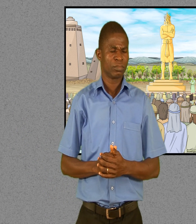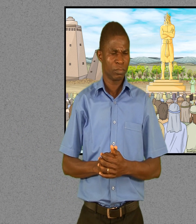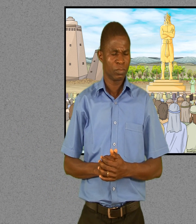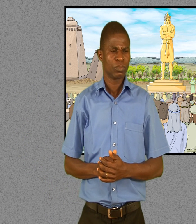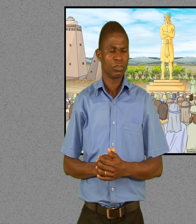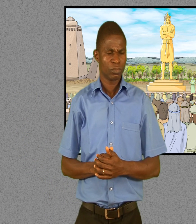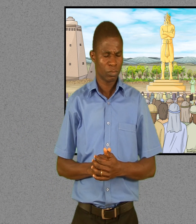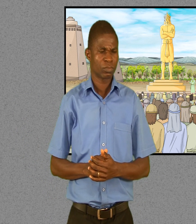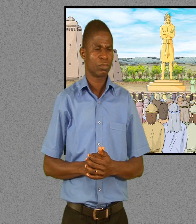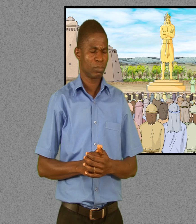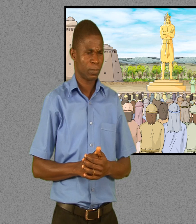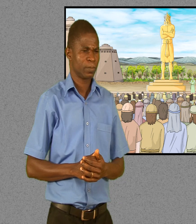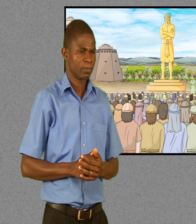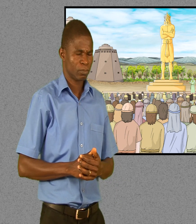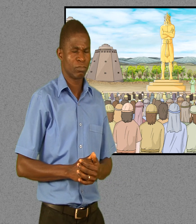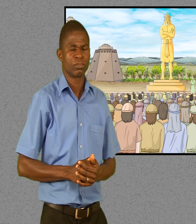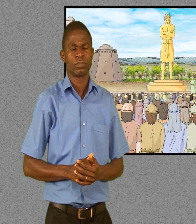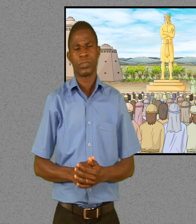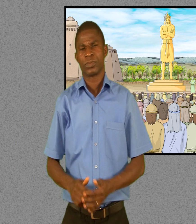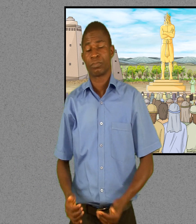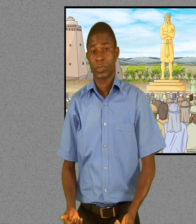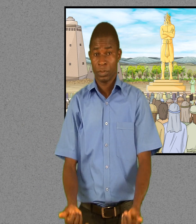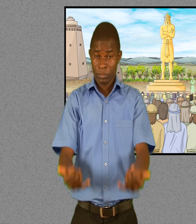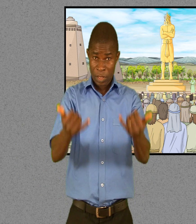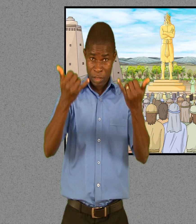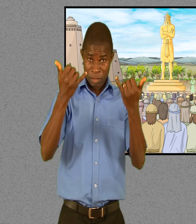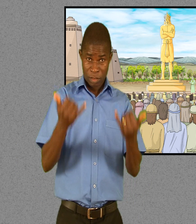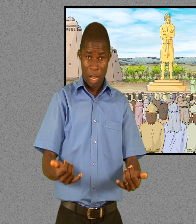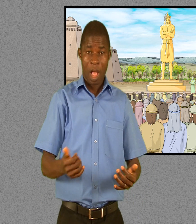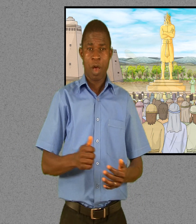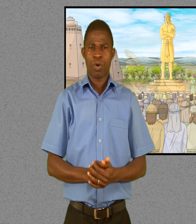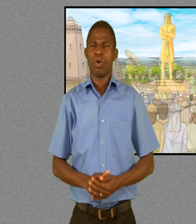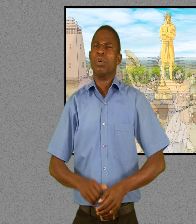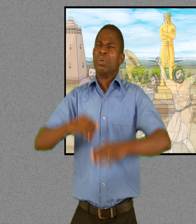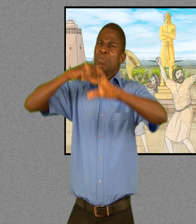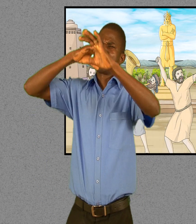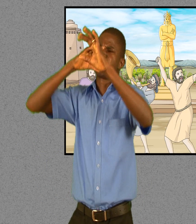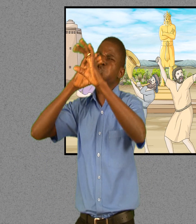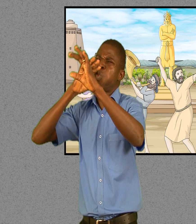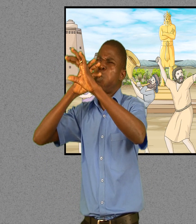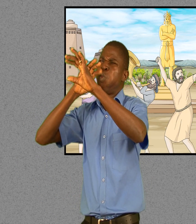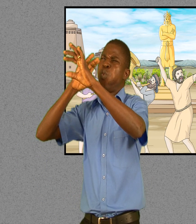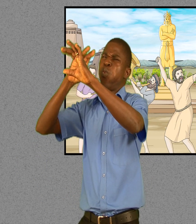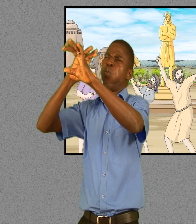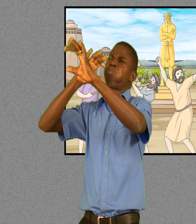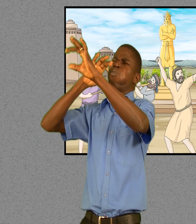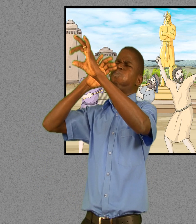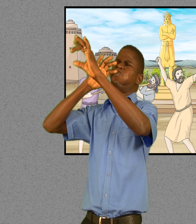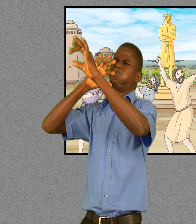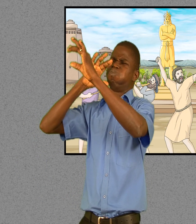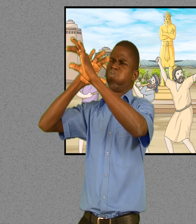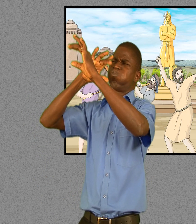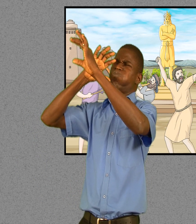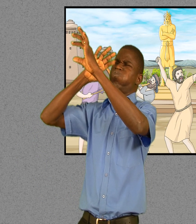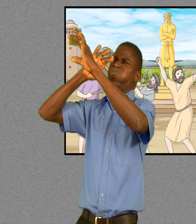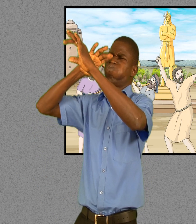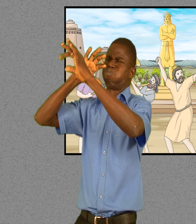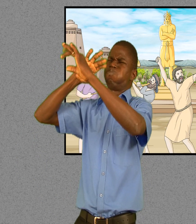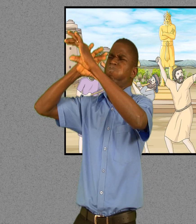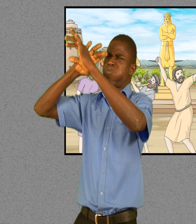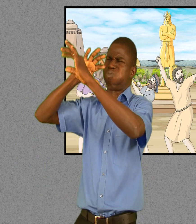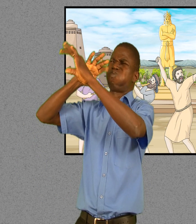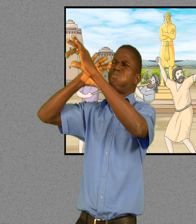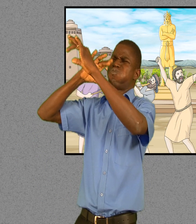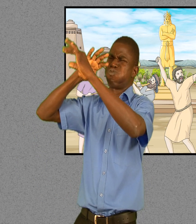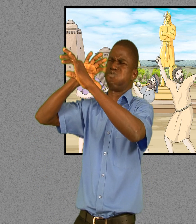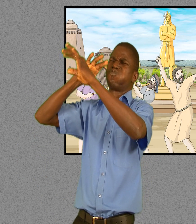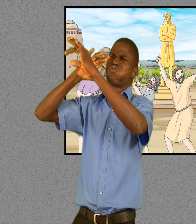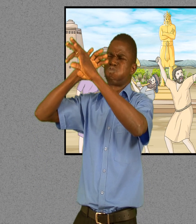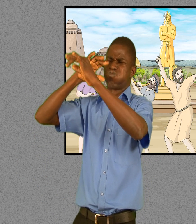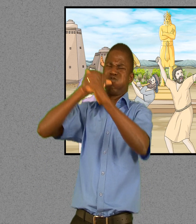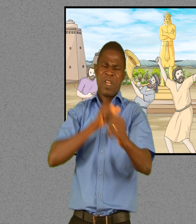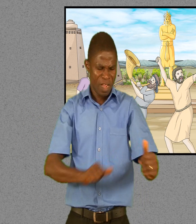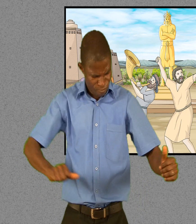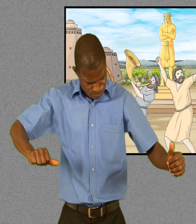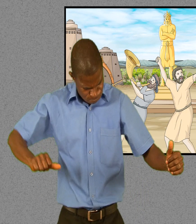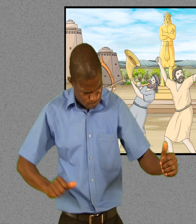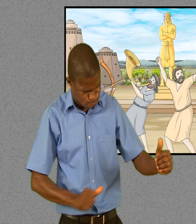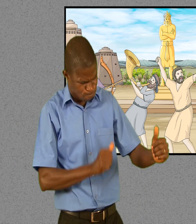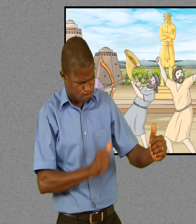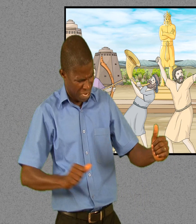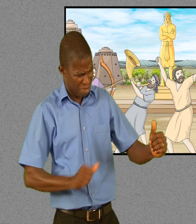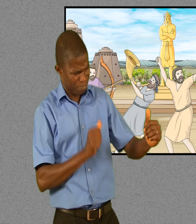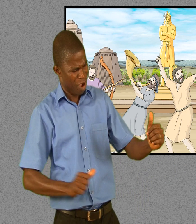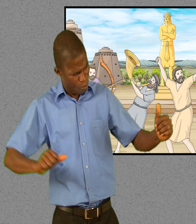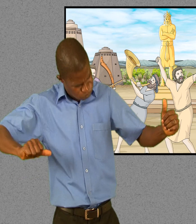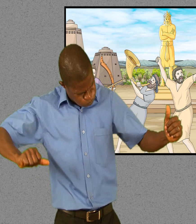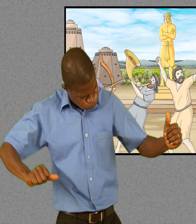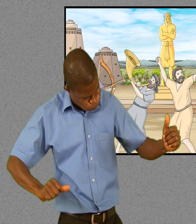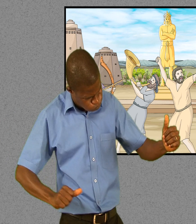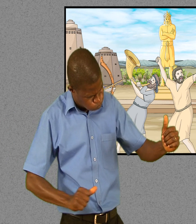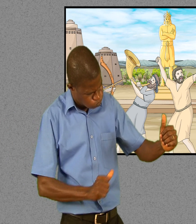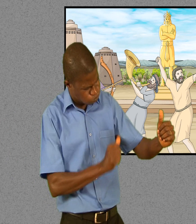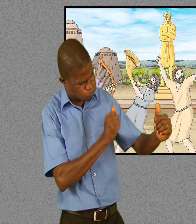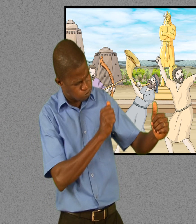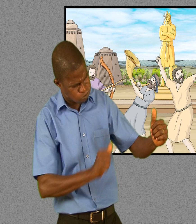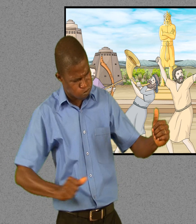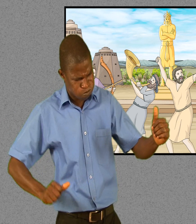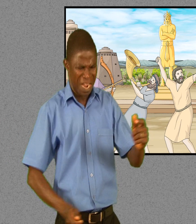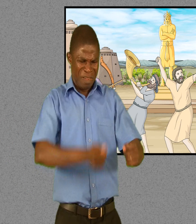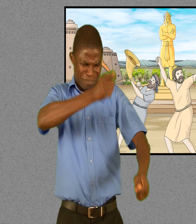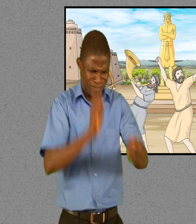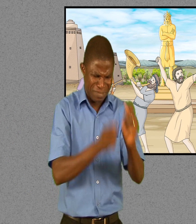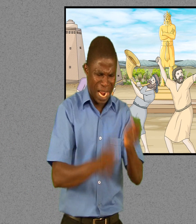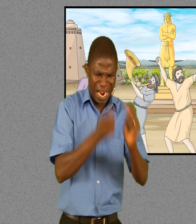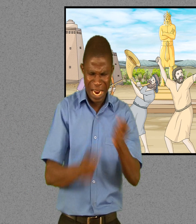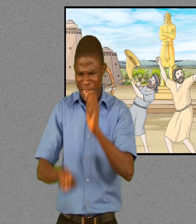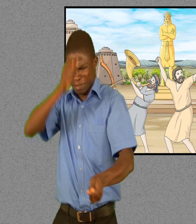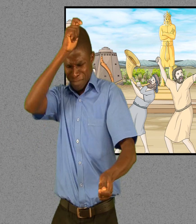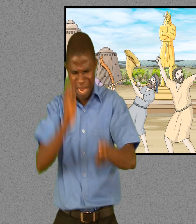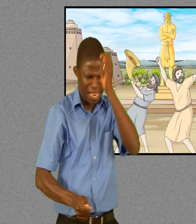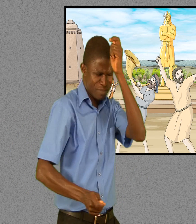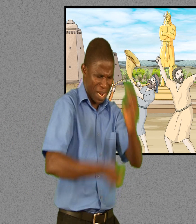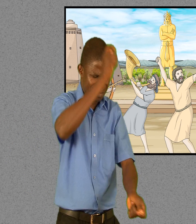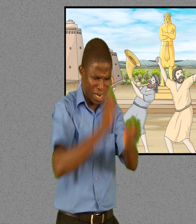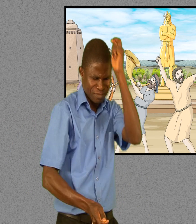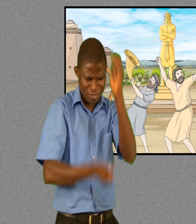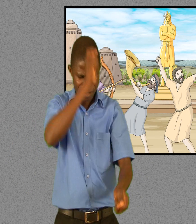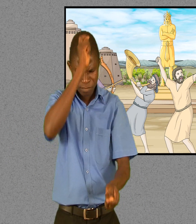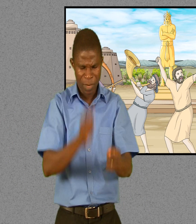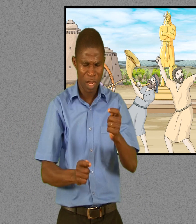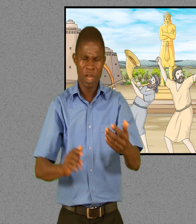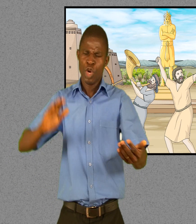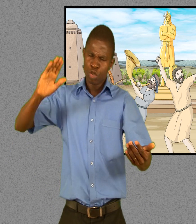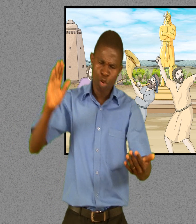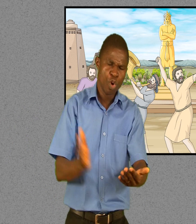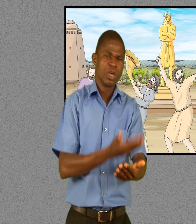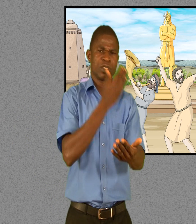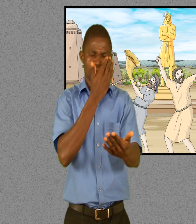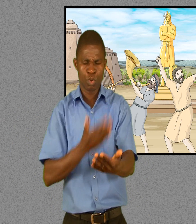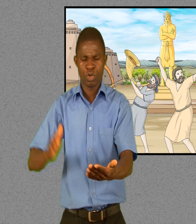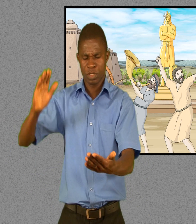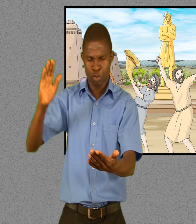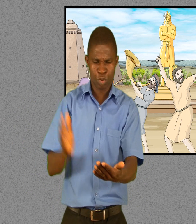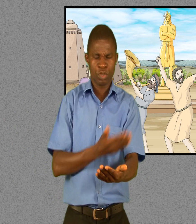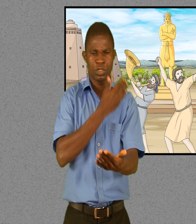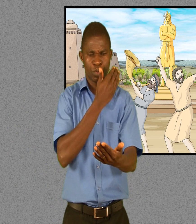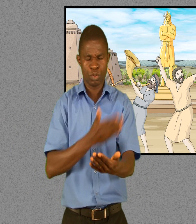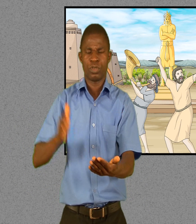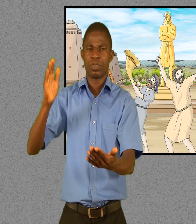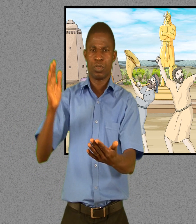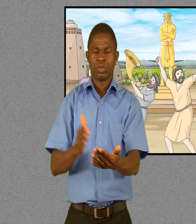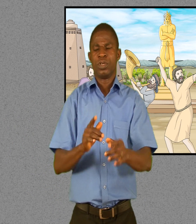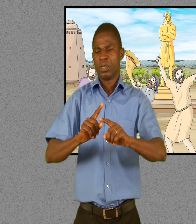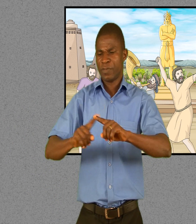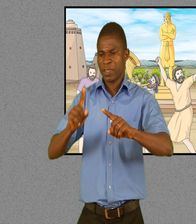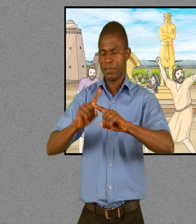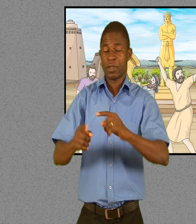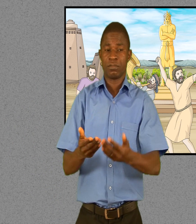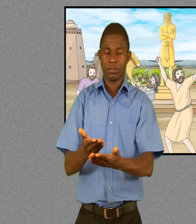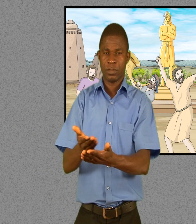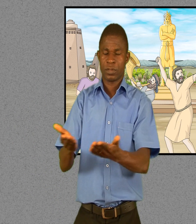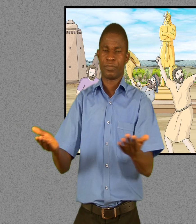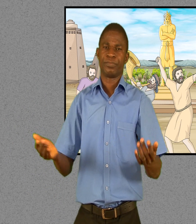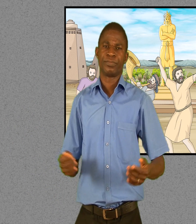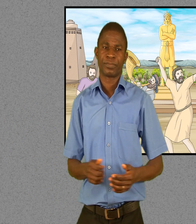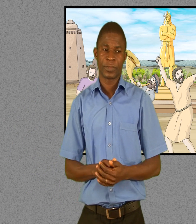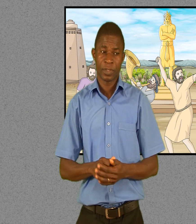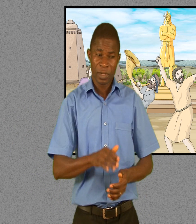And whoever does not fall down and worship will immediately be thrown into the blazing fiery furnace.”